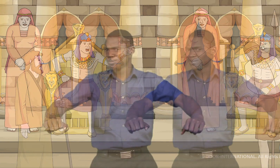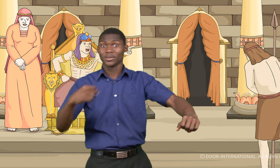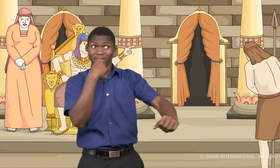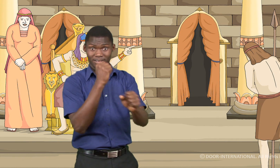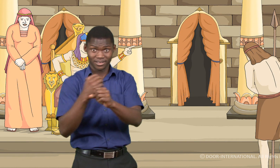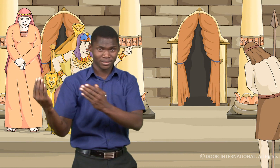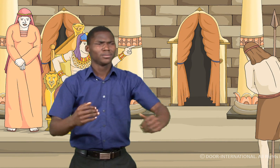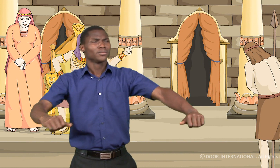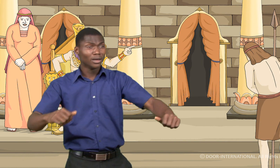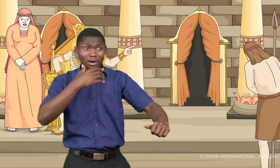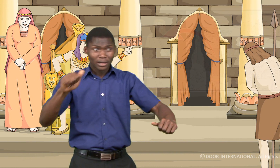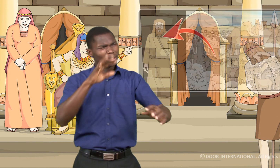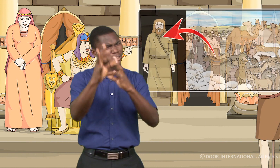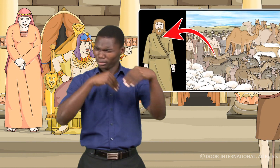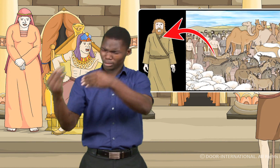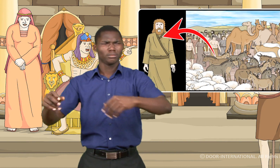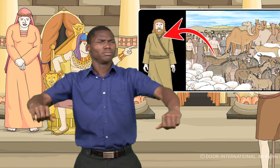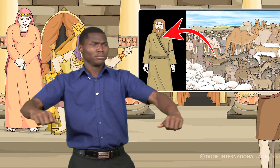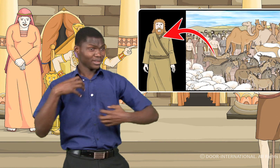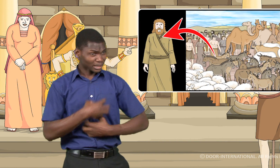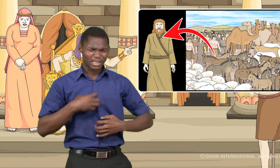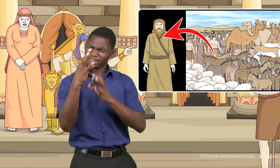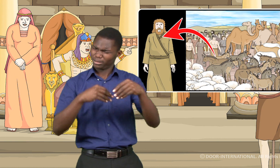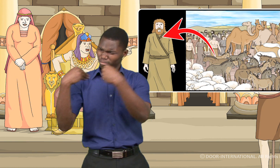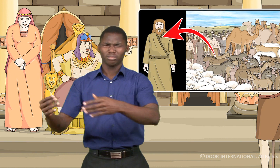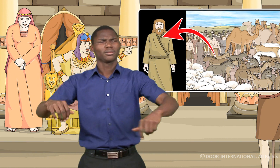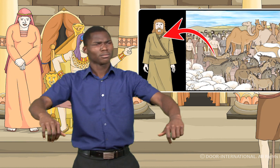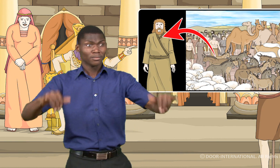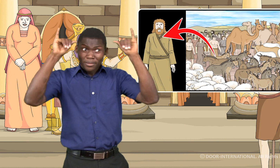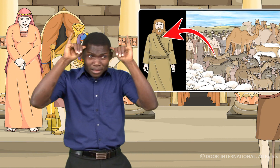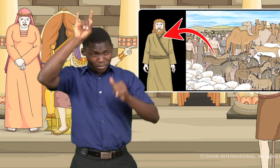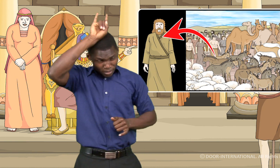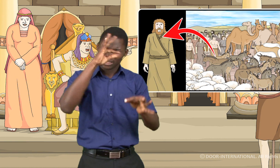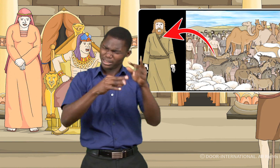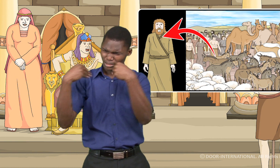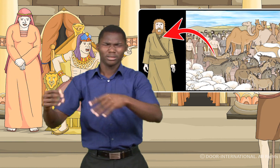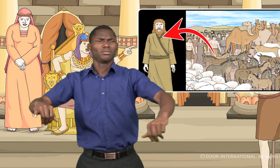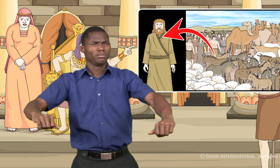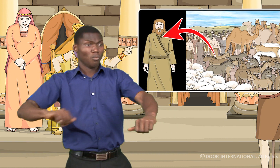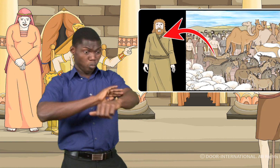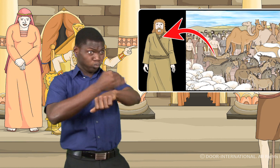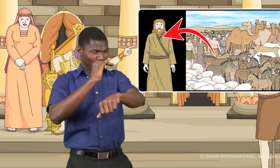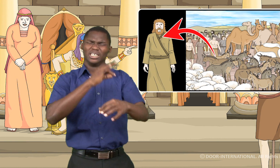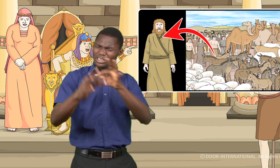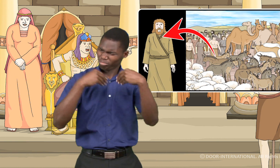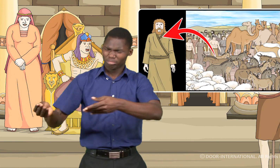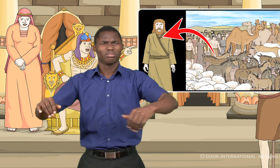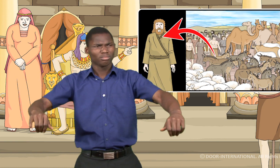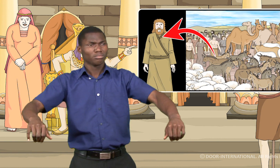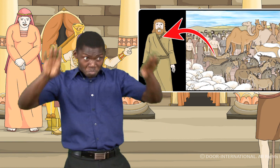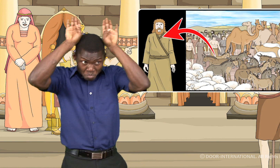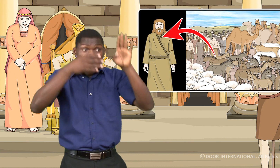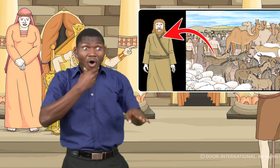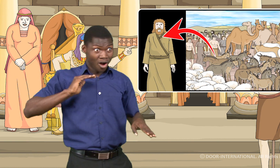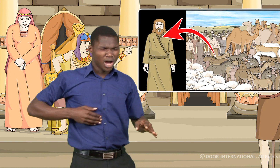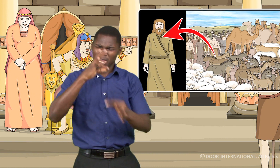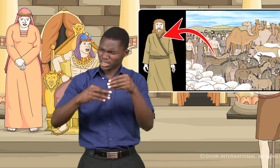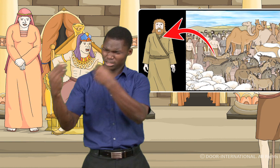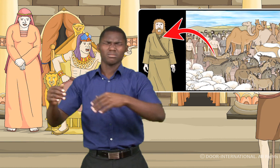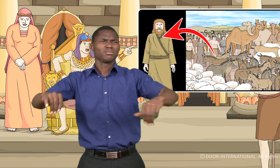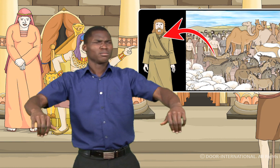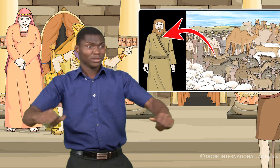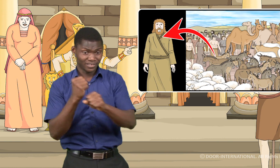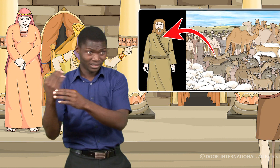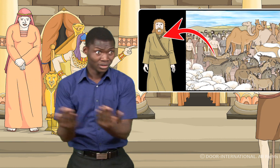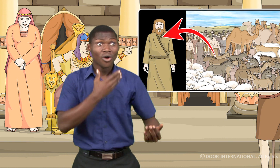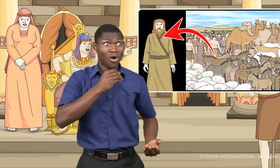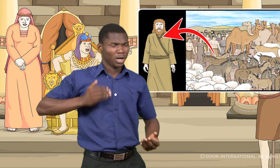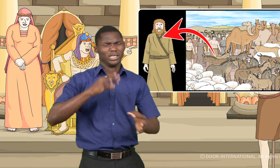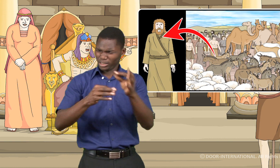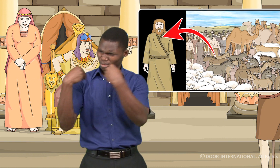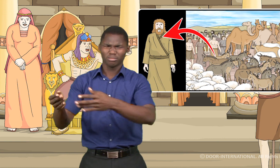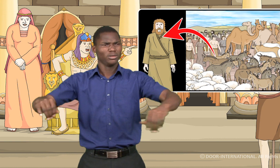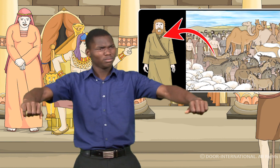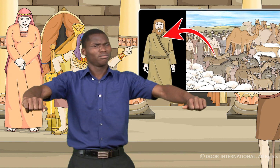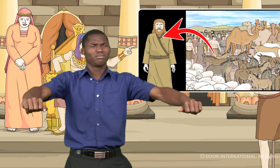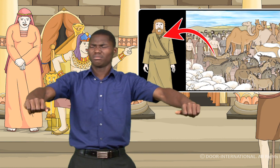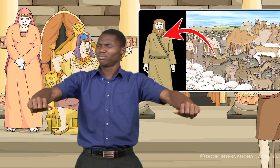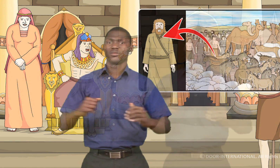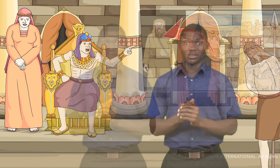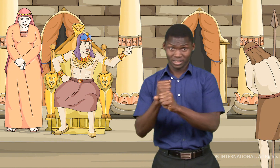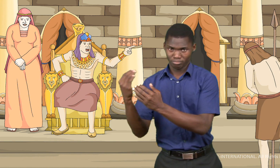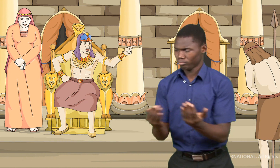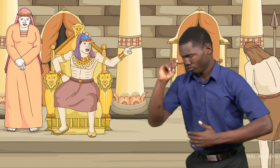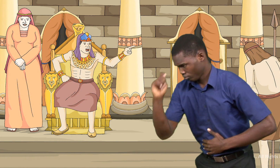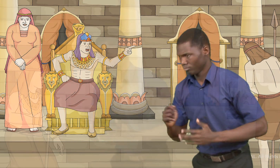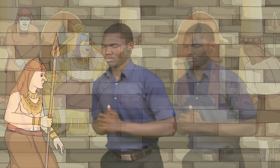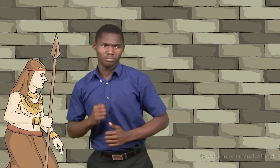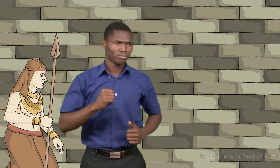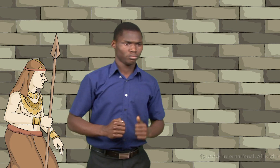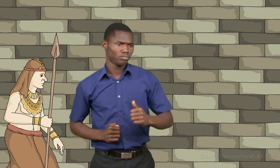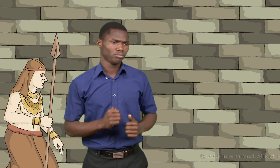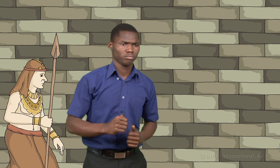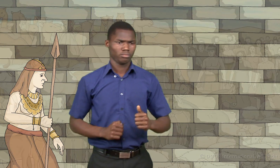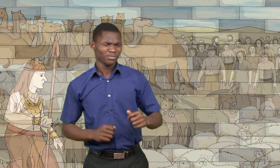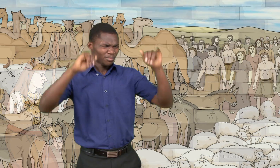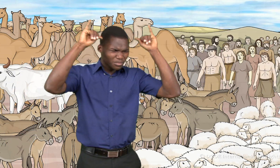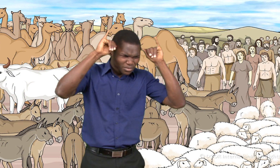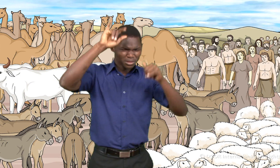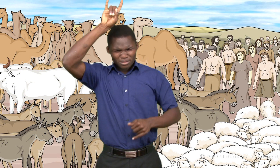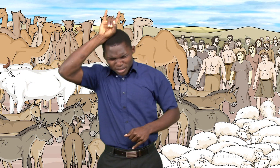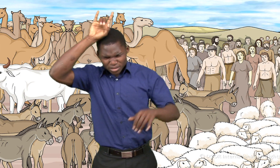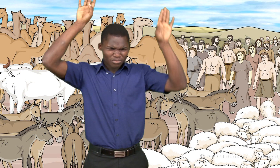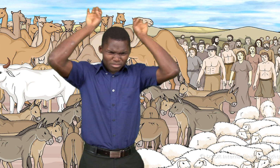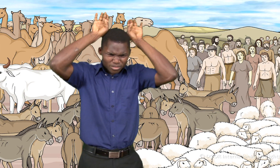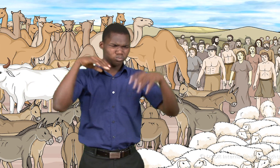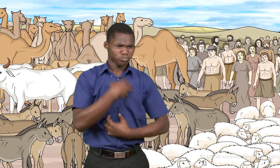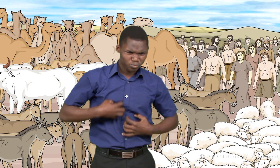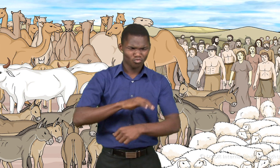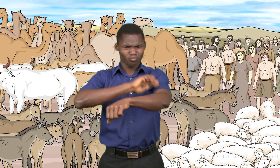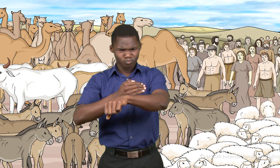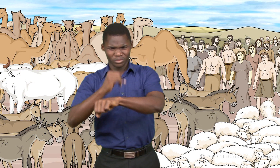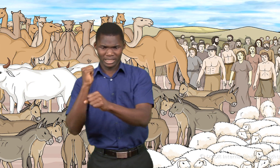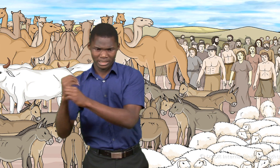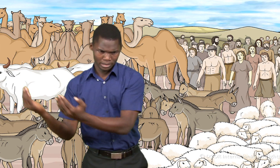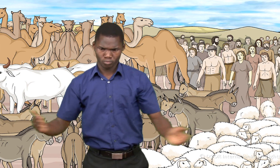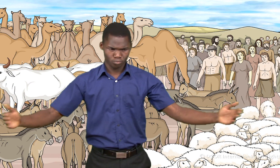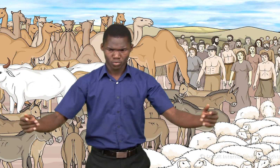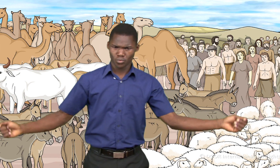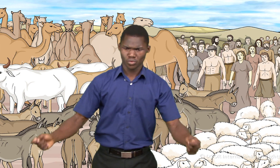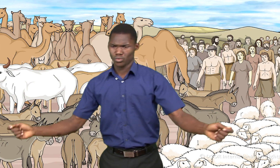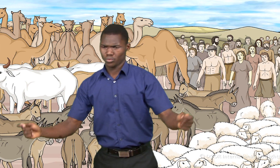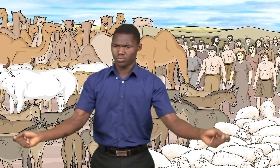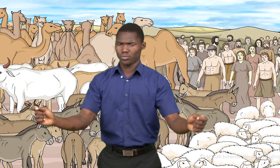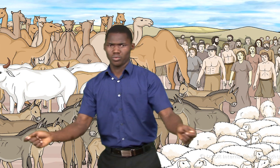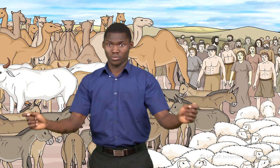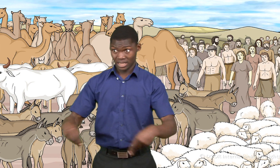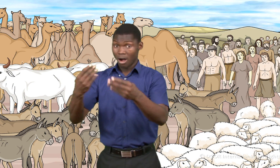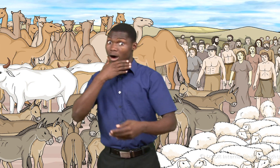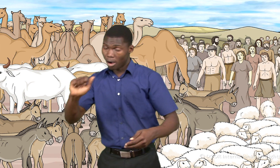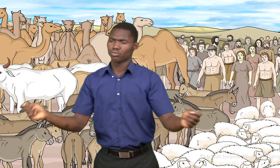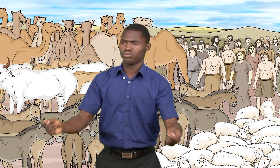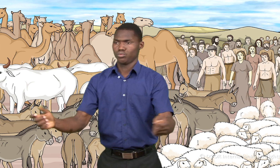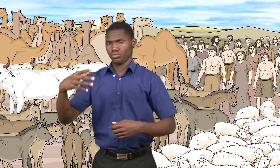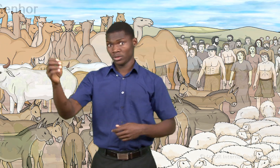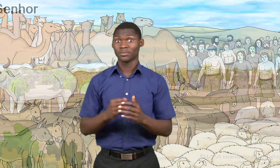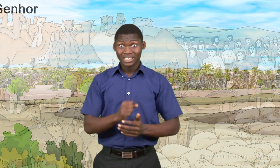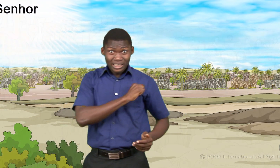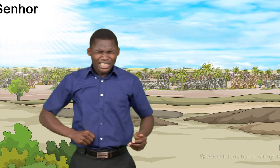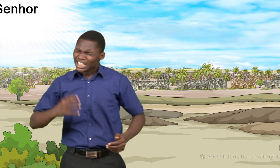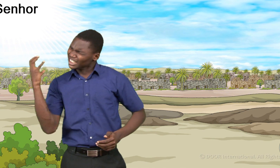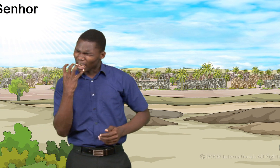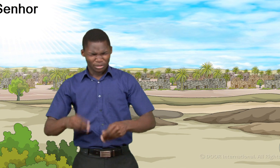He treated Abram well on her account, and Abram acquired sheep and cattle, male and female donkeys, menservants and maidservants, and camels.